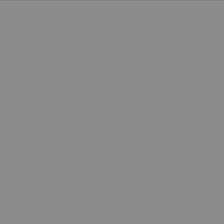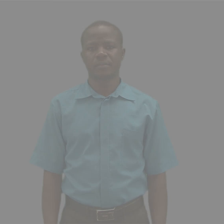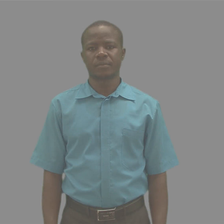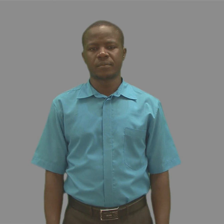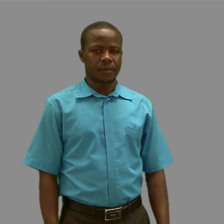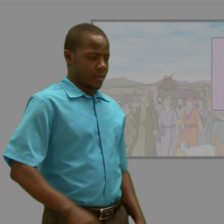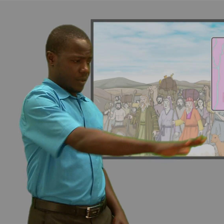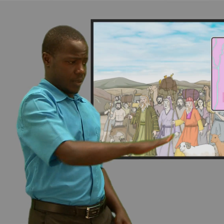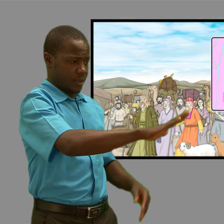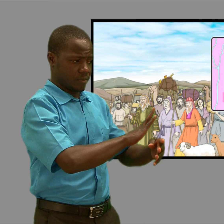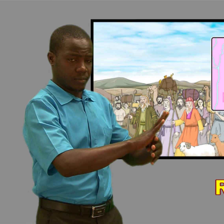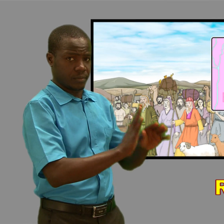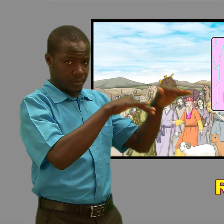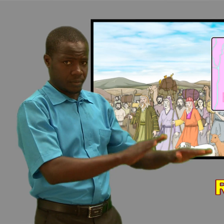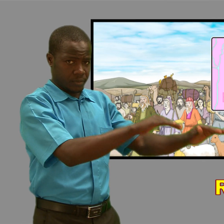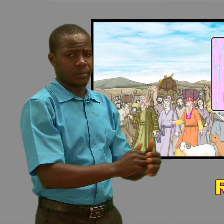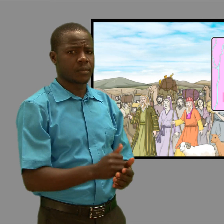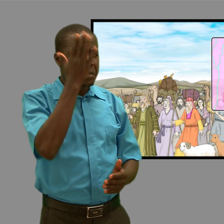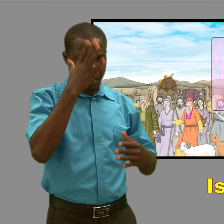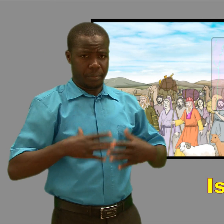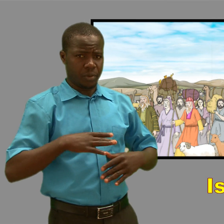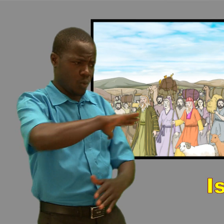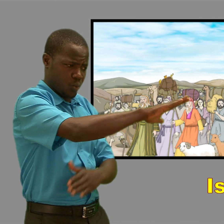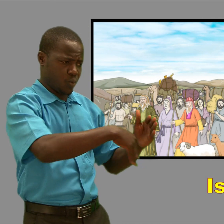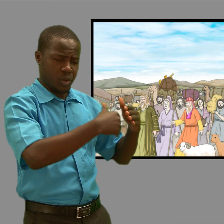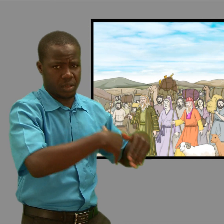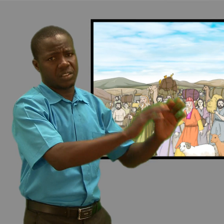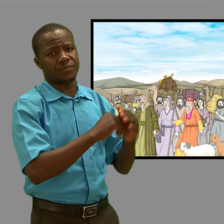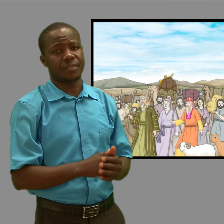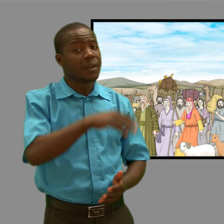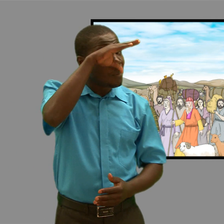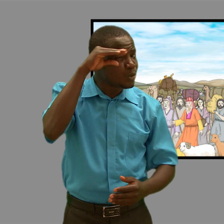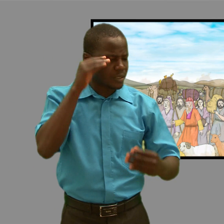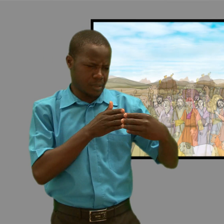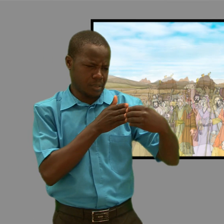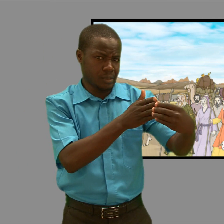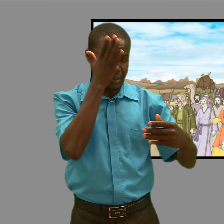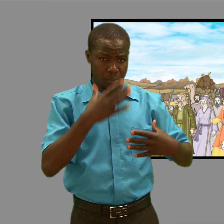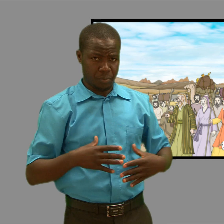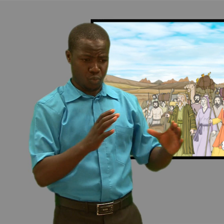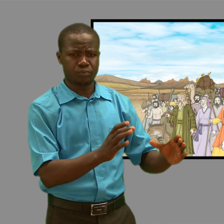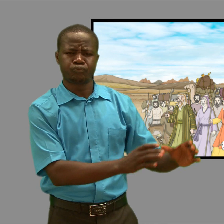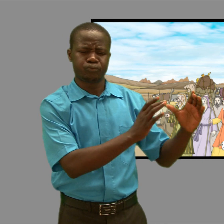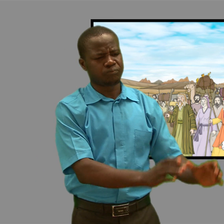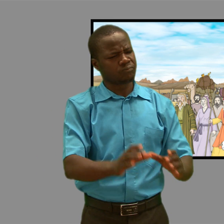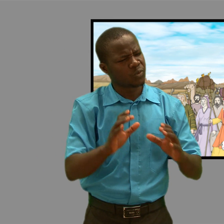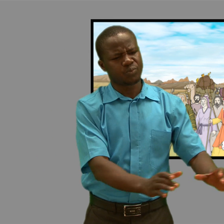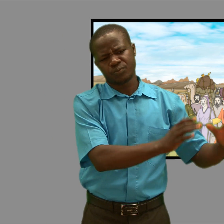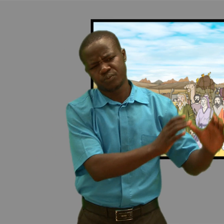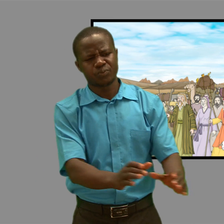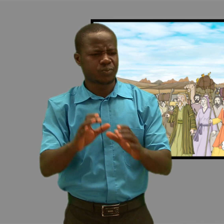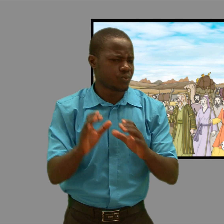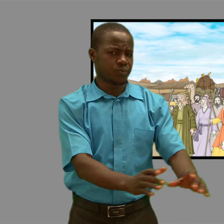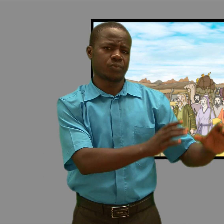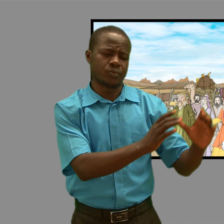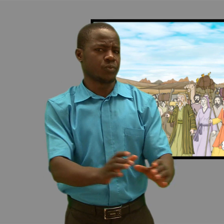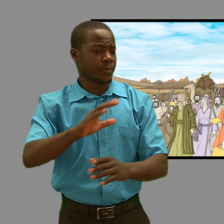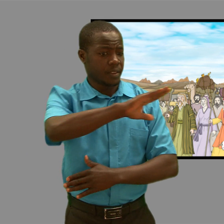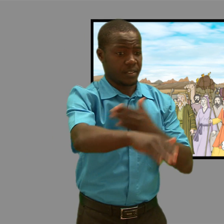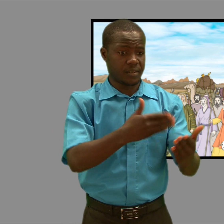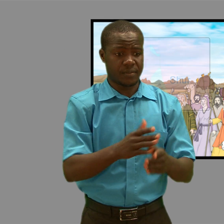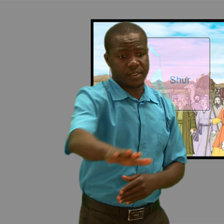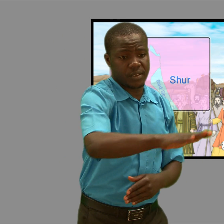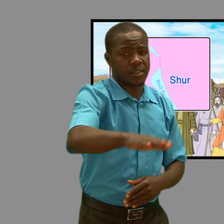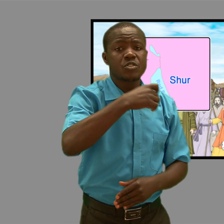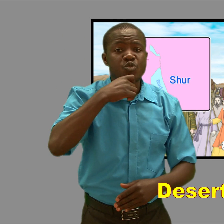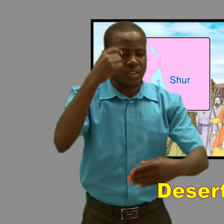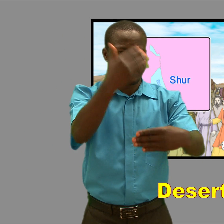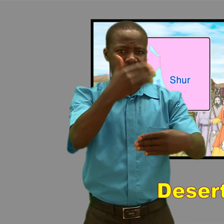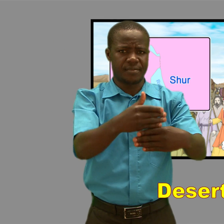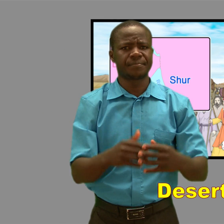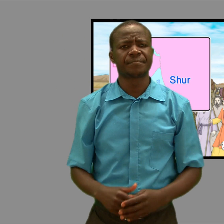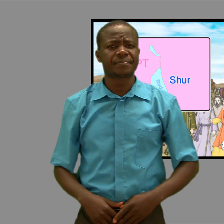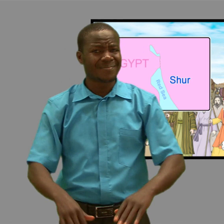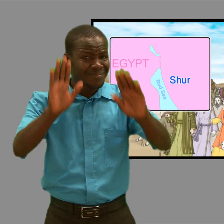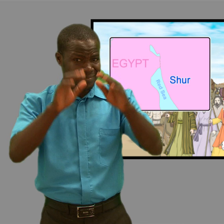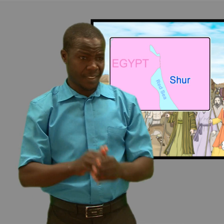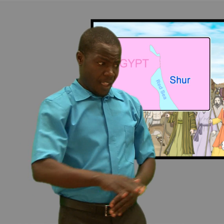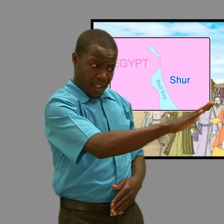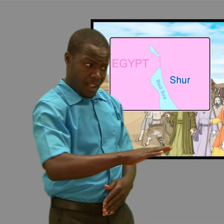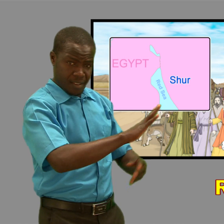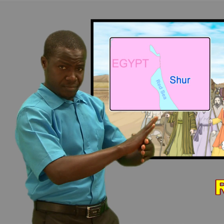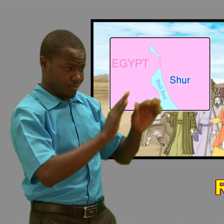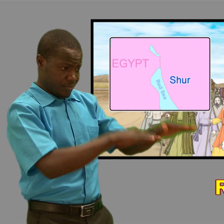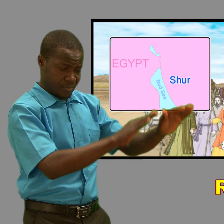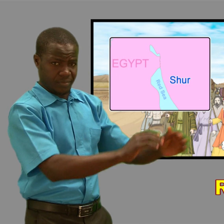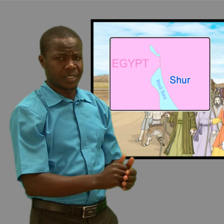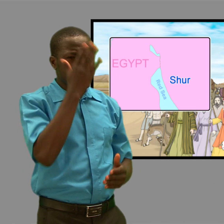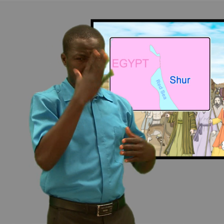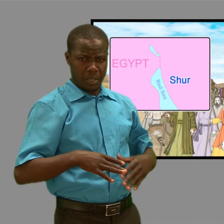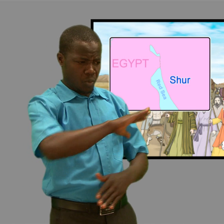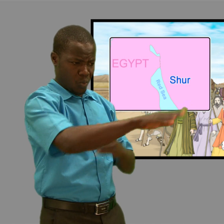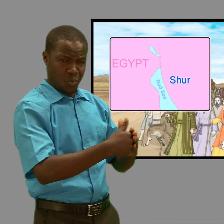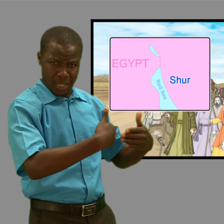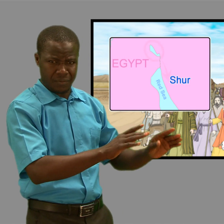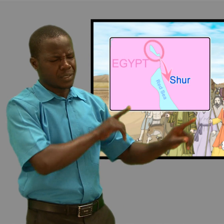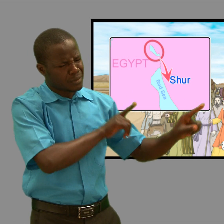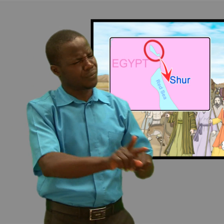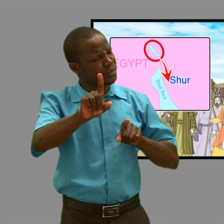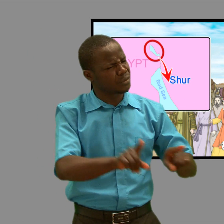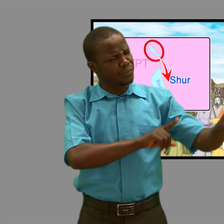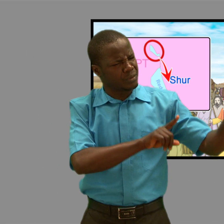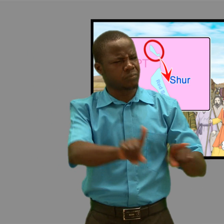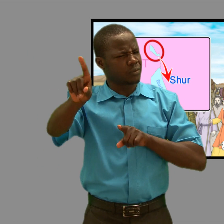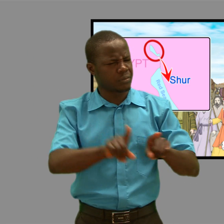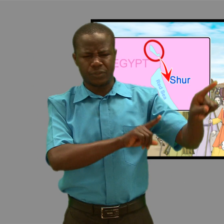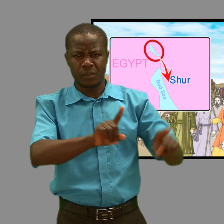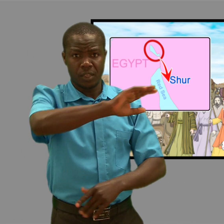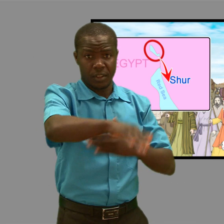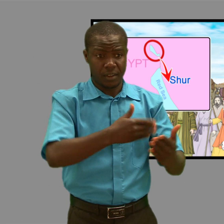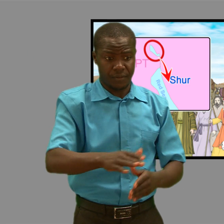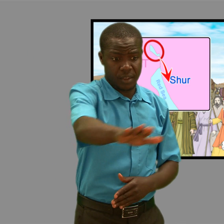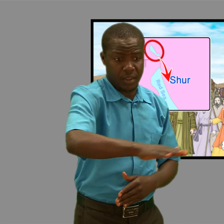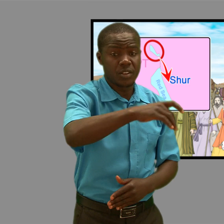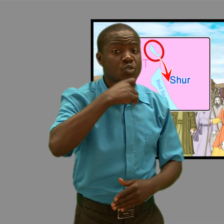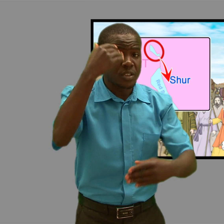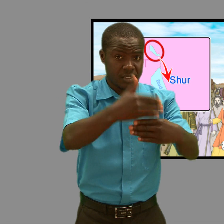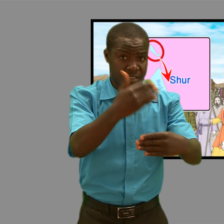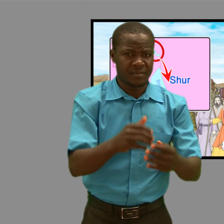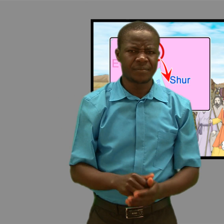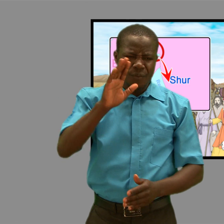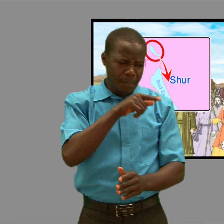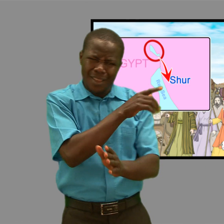Then Moses led Israel from the Red Sea, and they went out into the Desert of Shur.